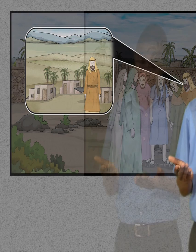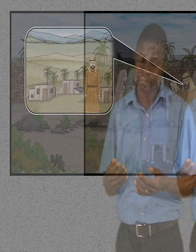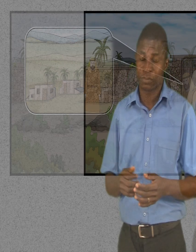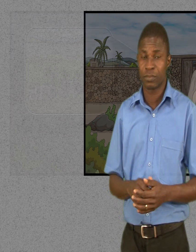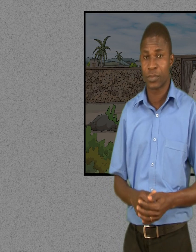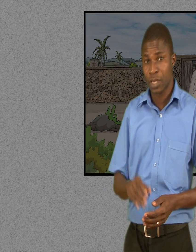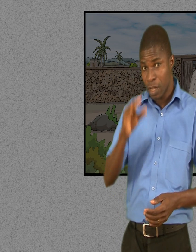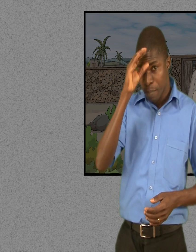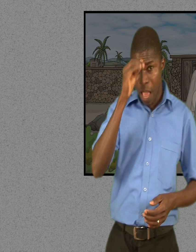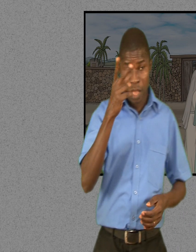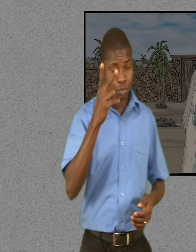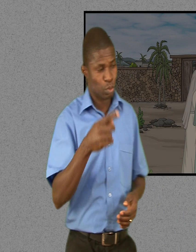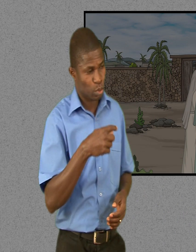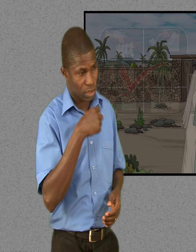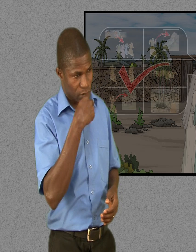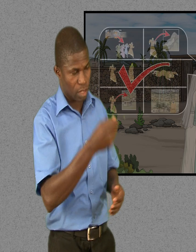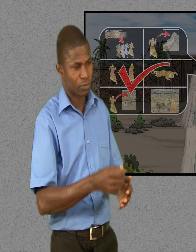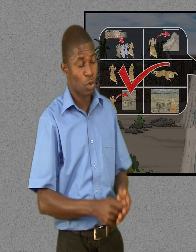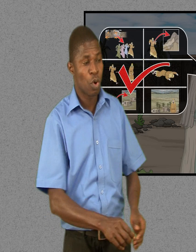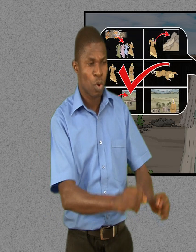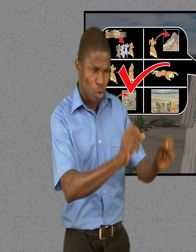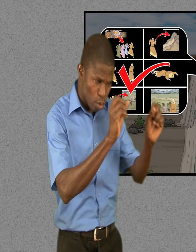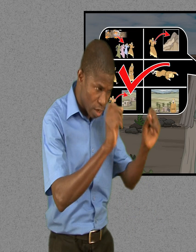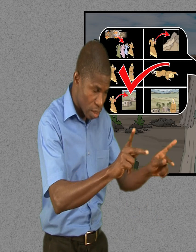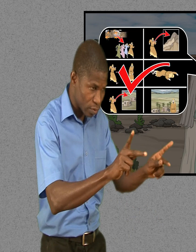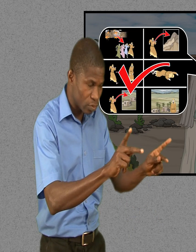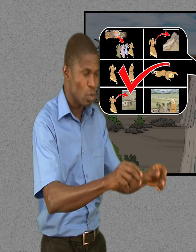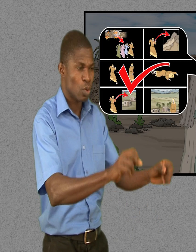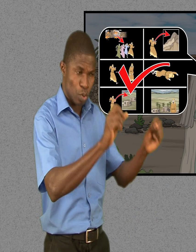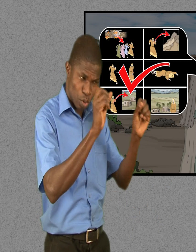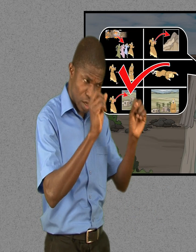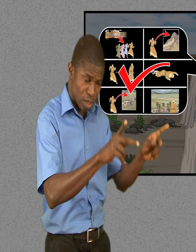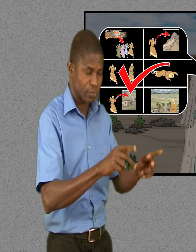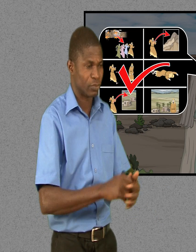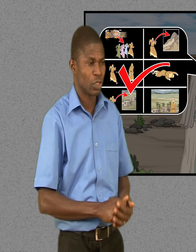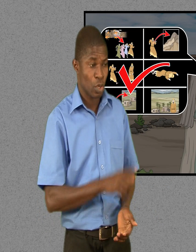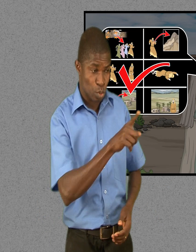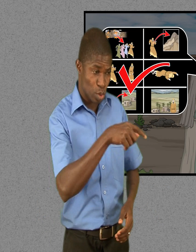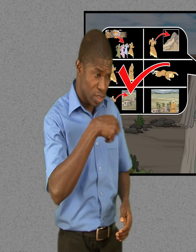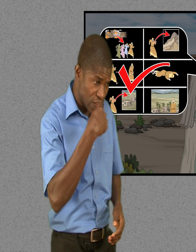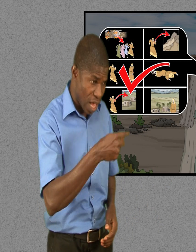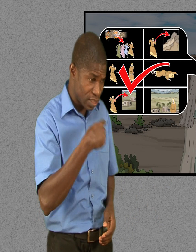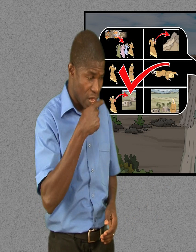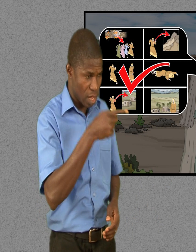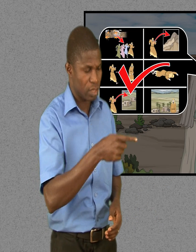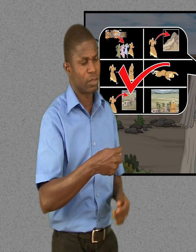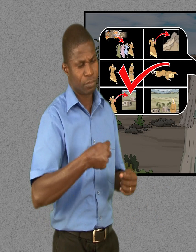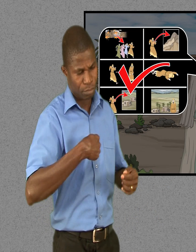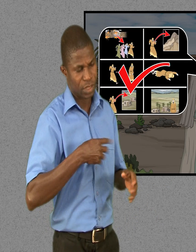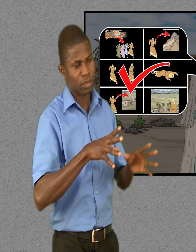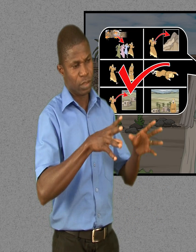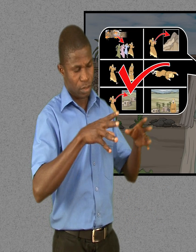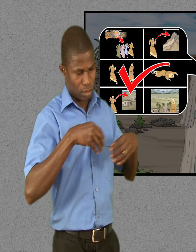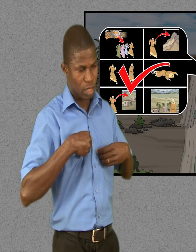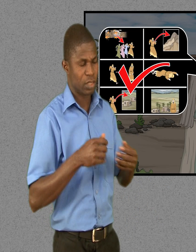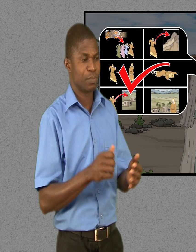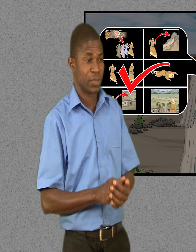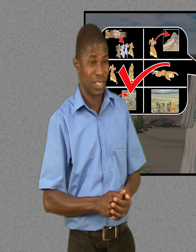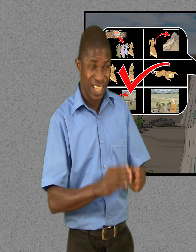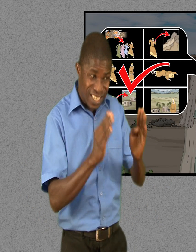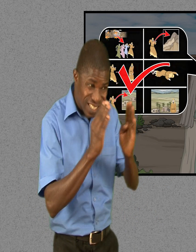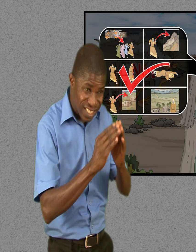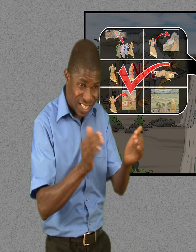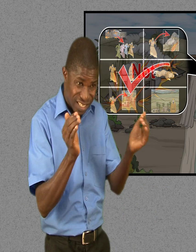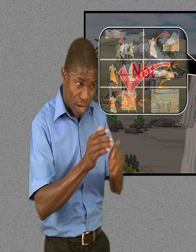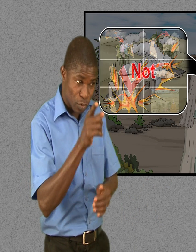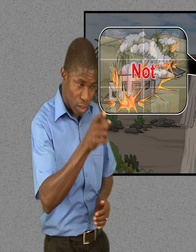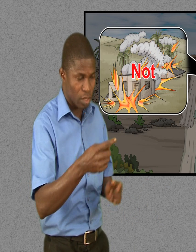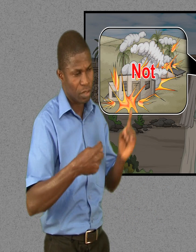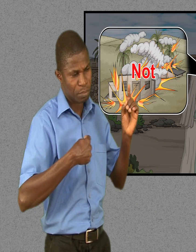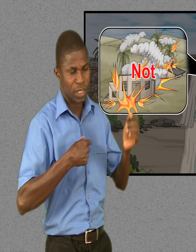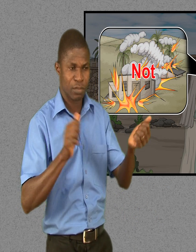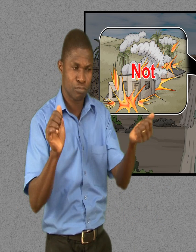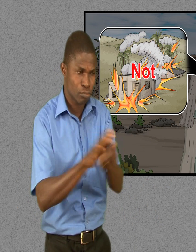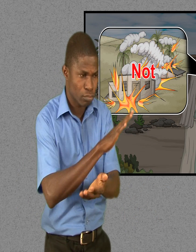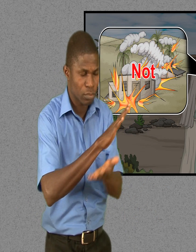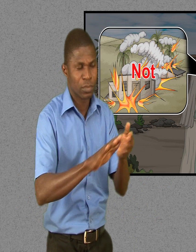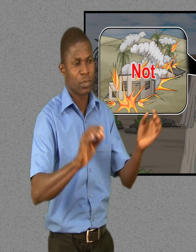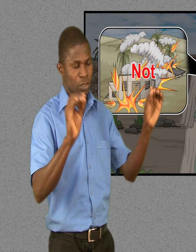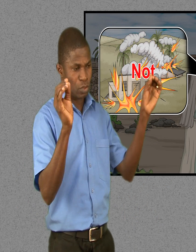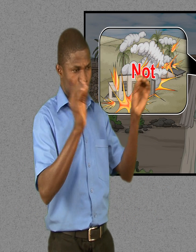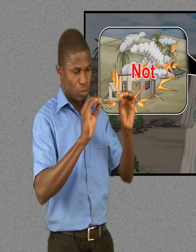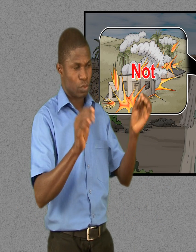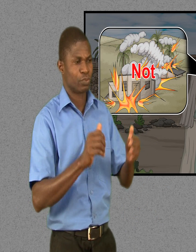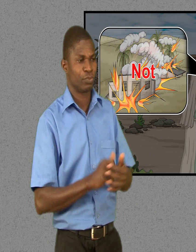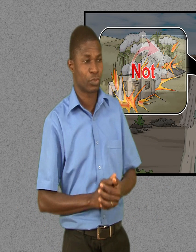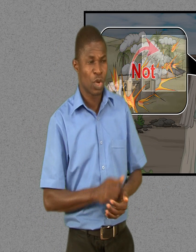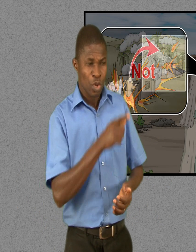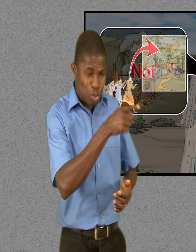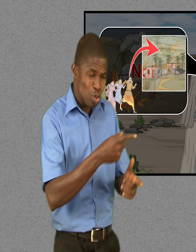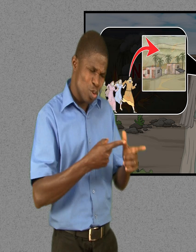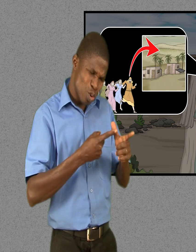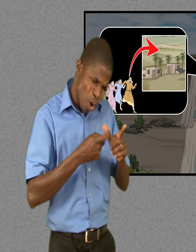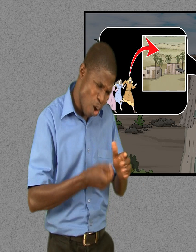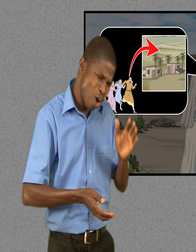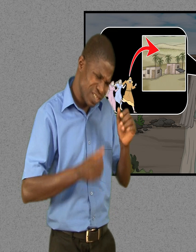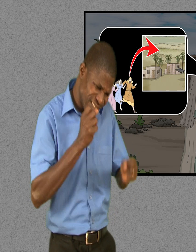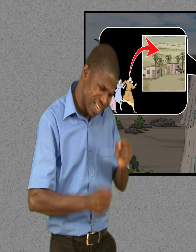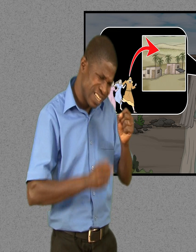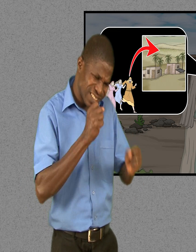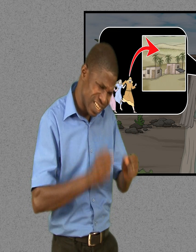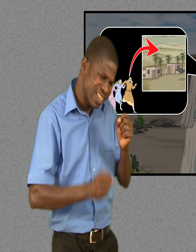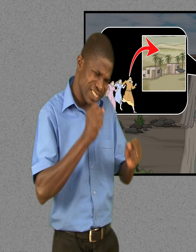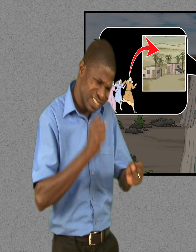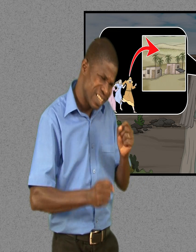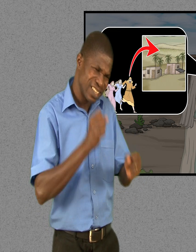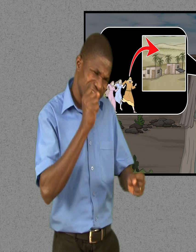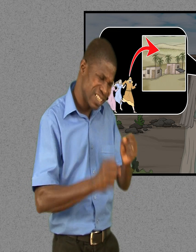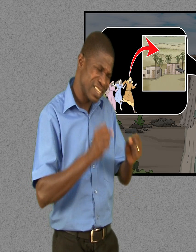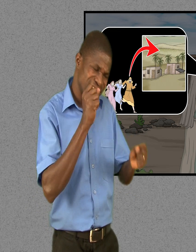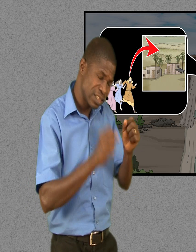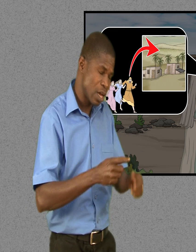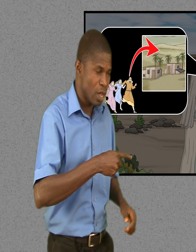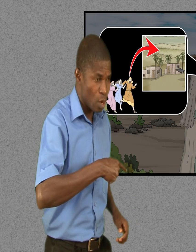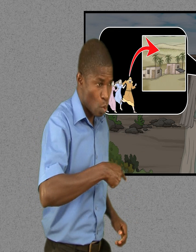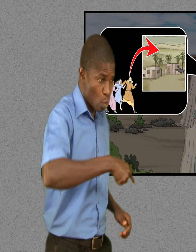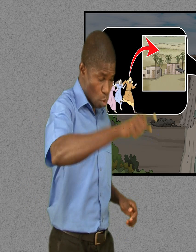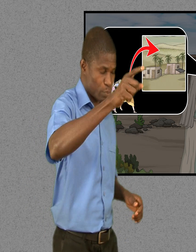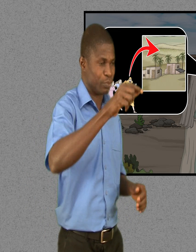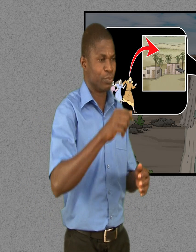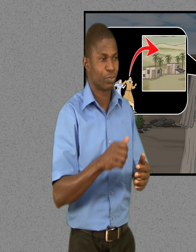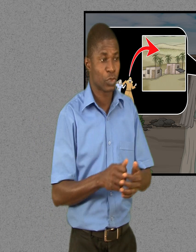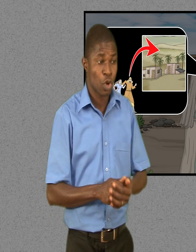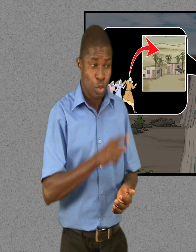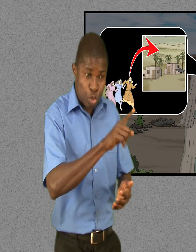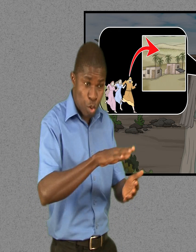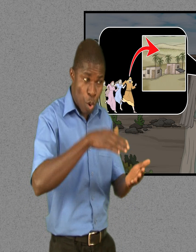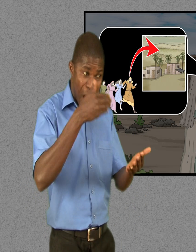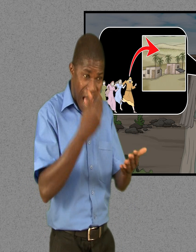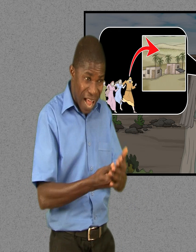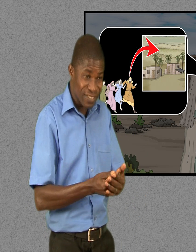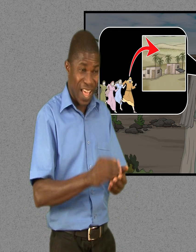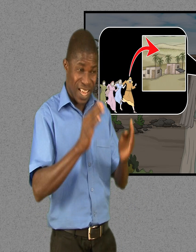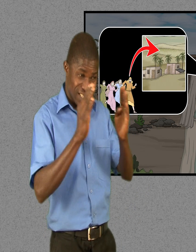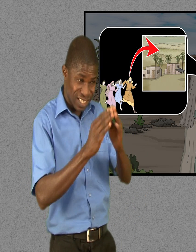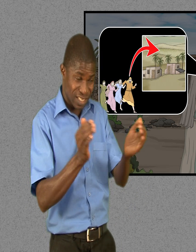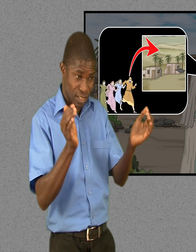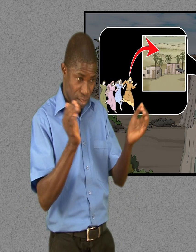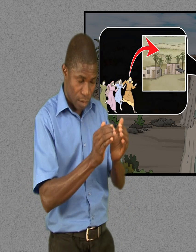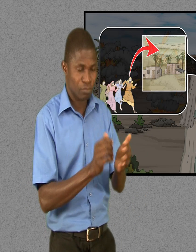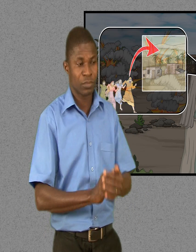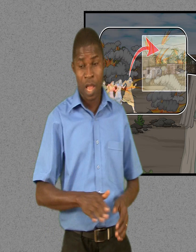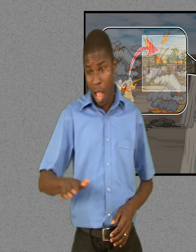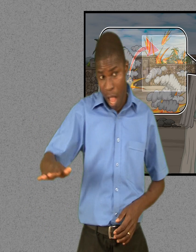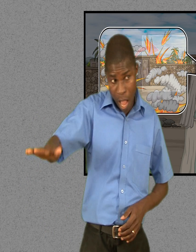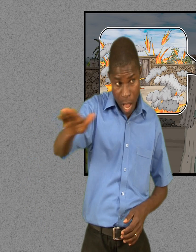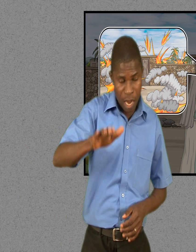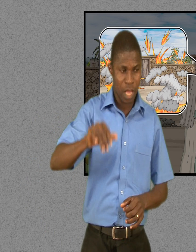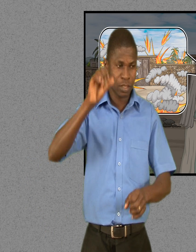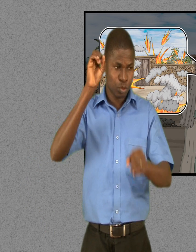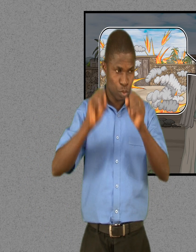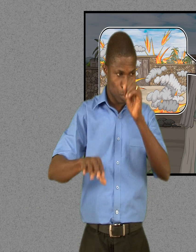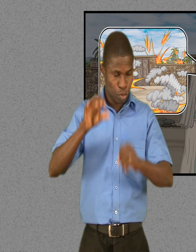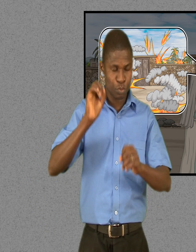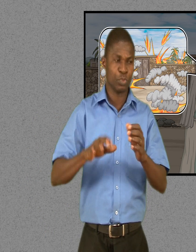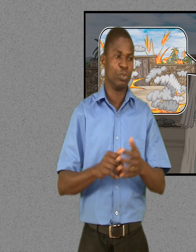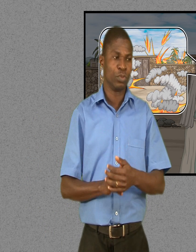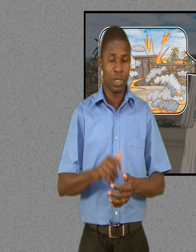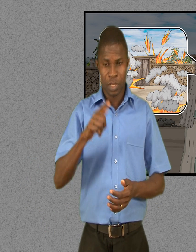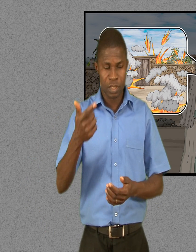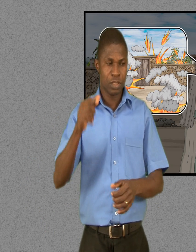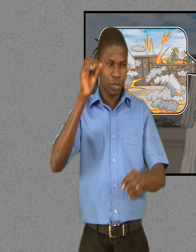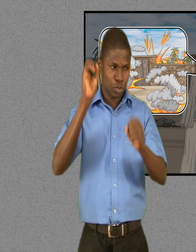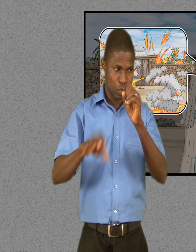“Very well,” he answered, “I will grant this request as well, and will not demolish the town you indicate.